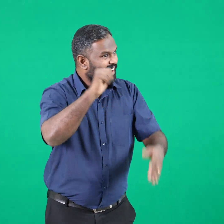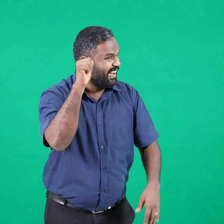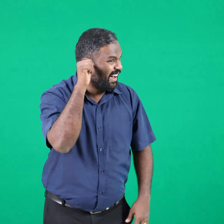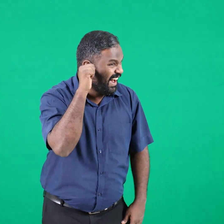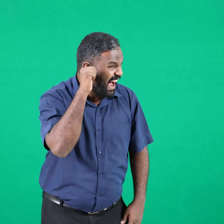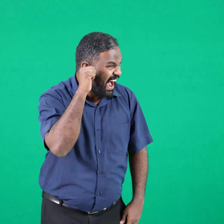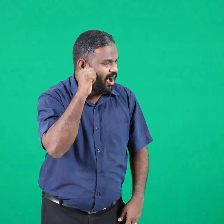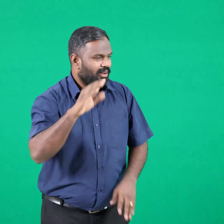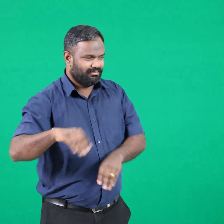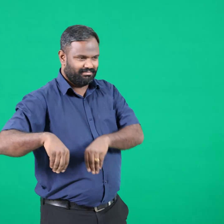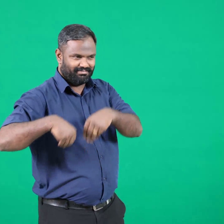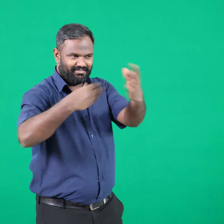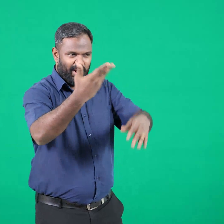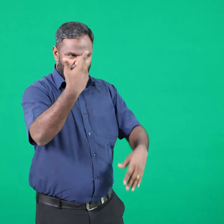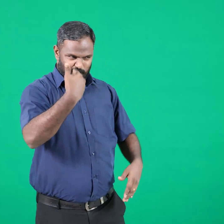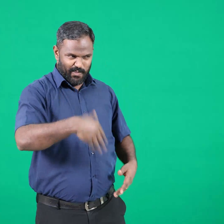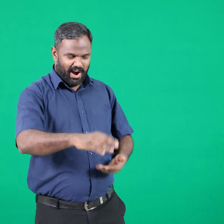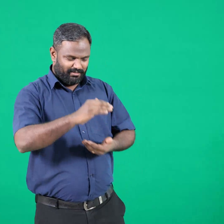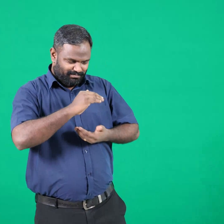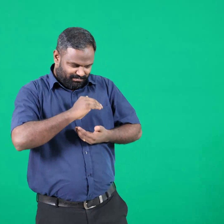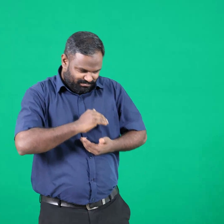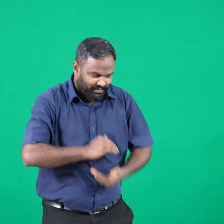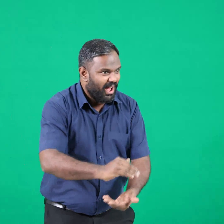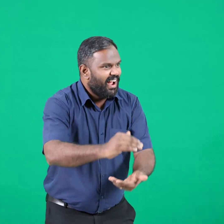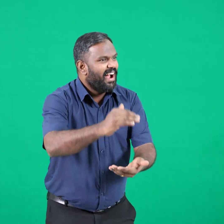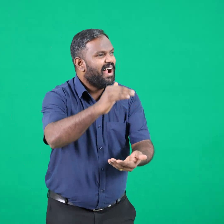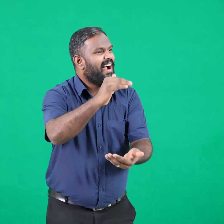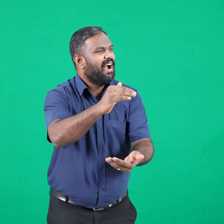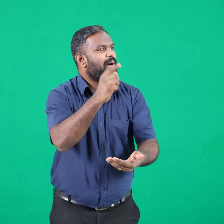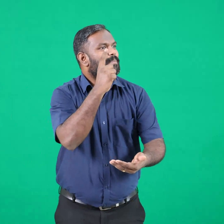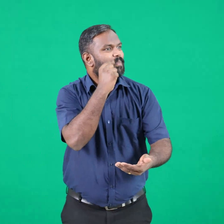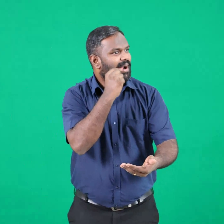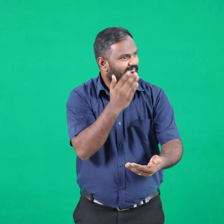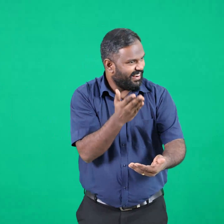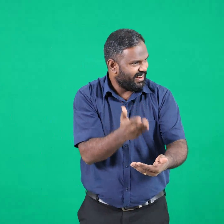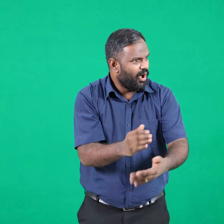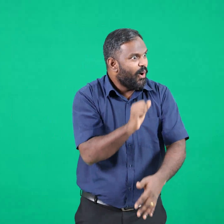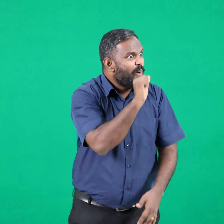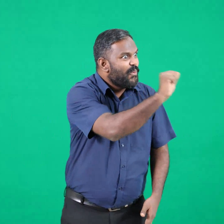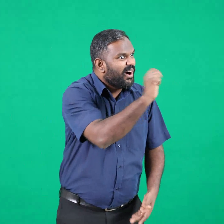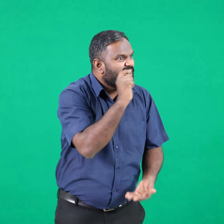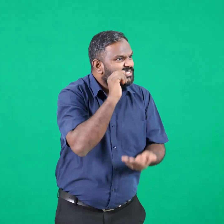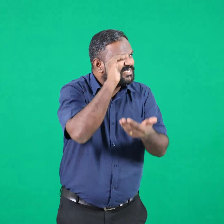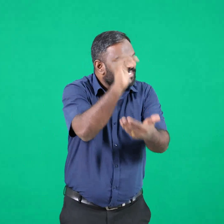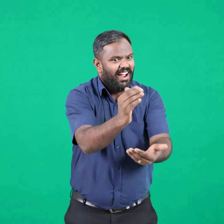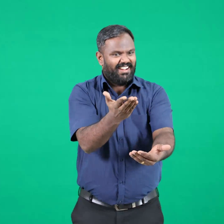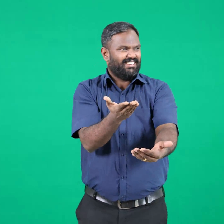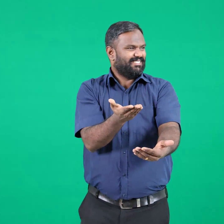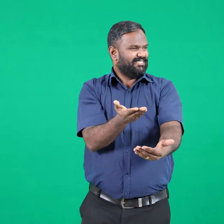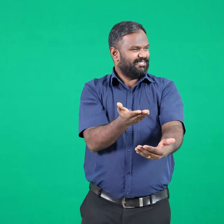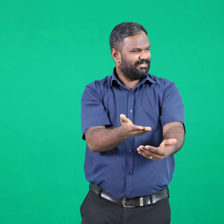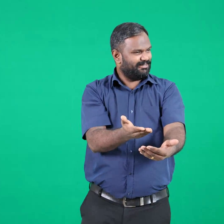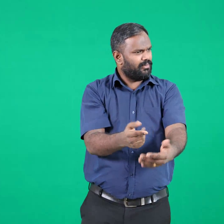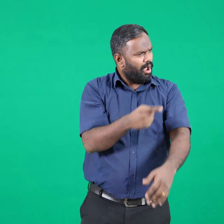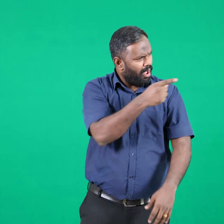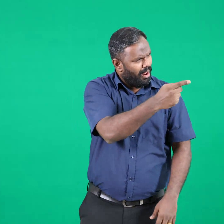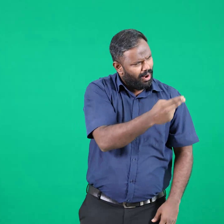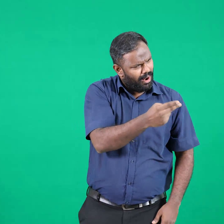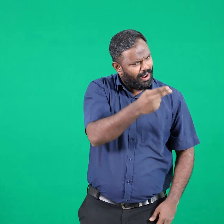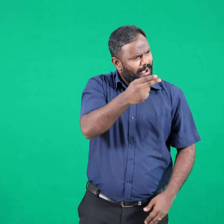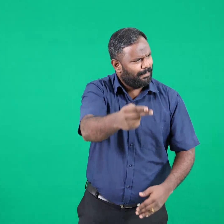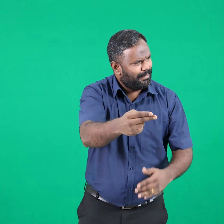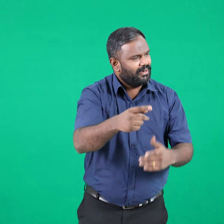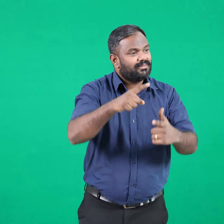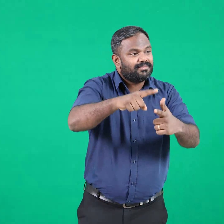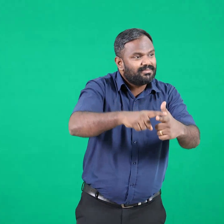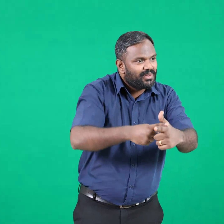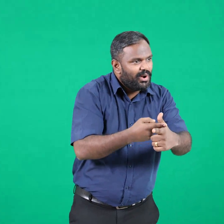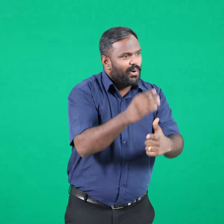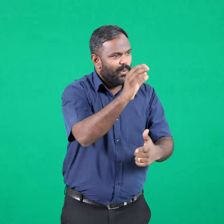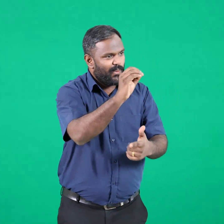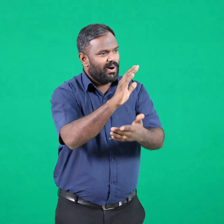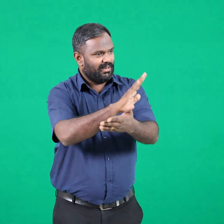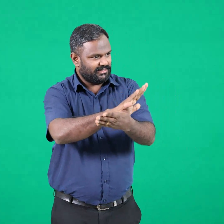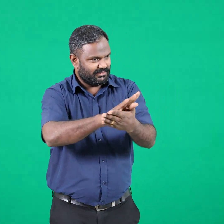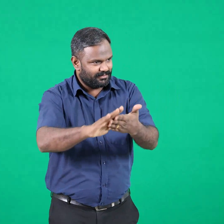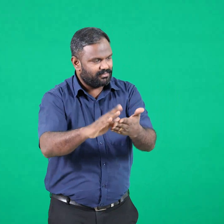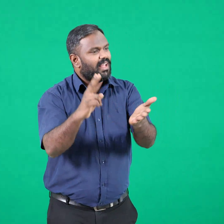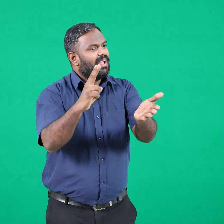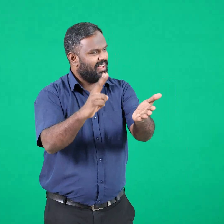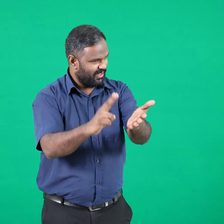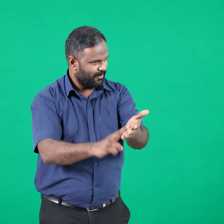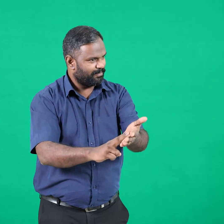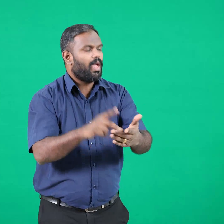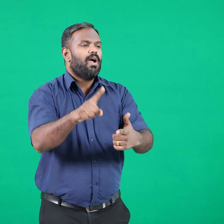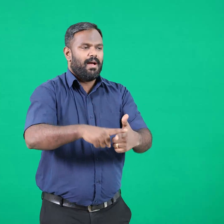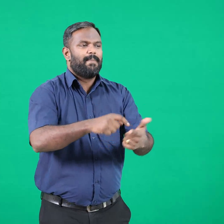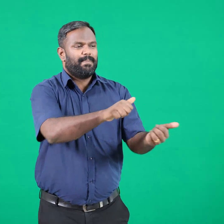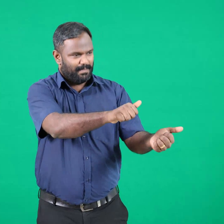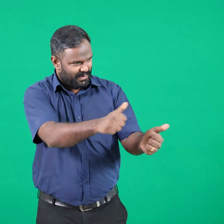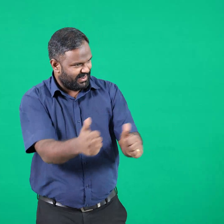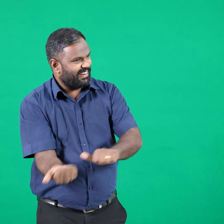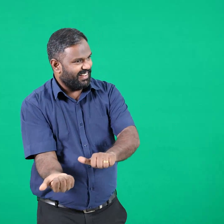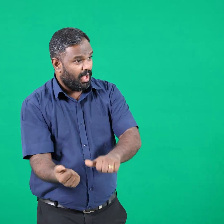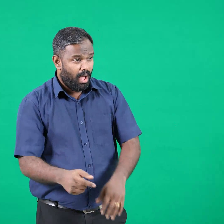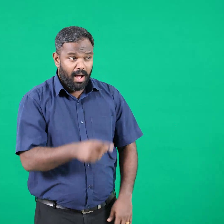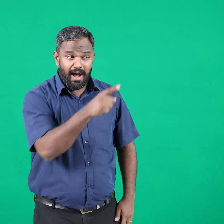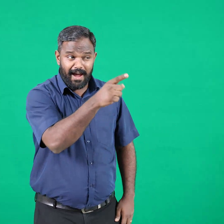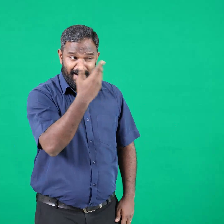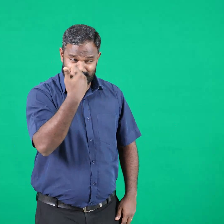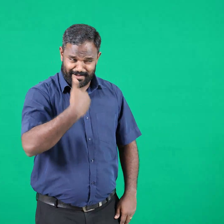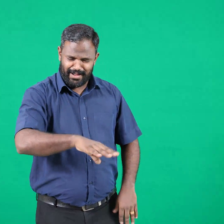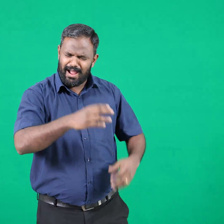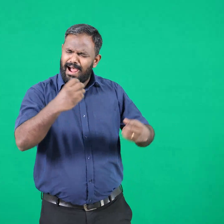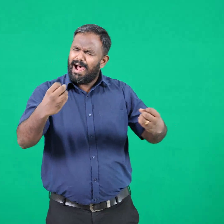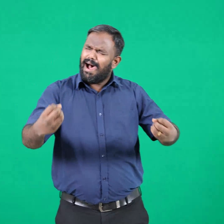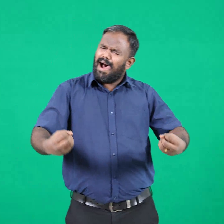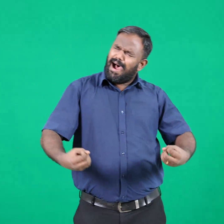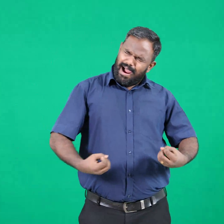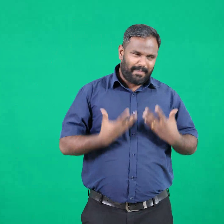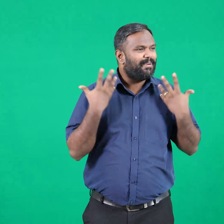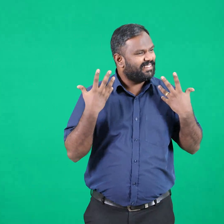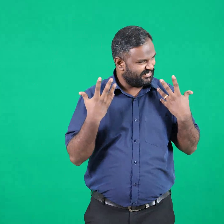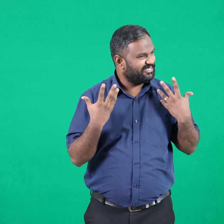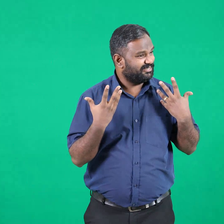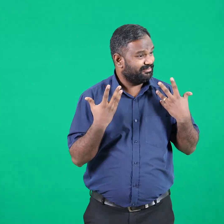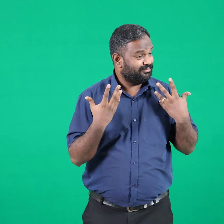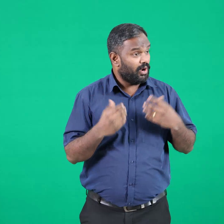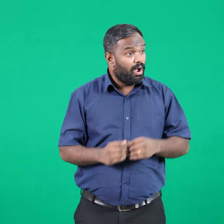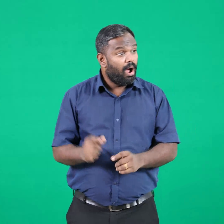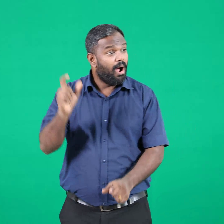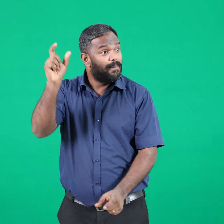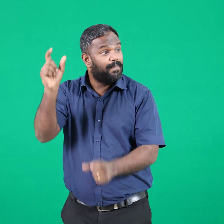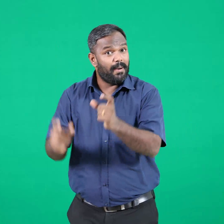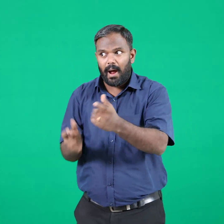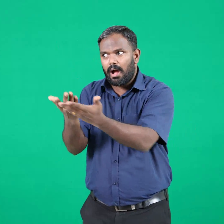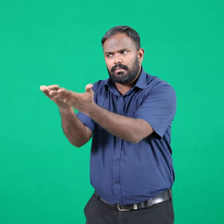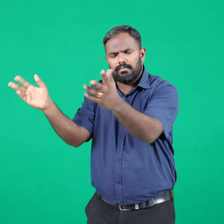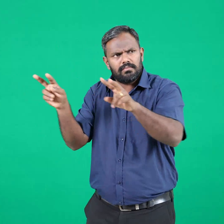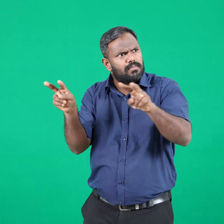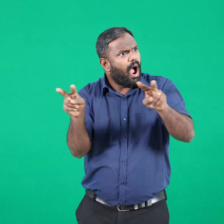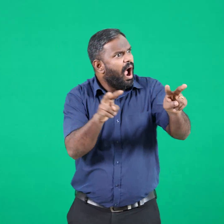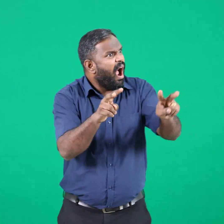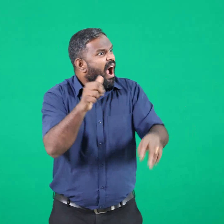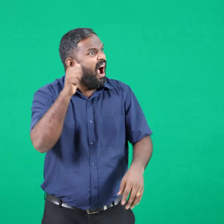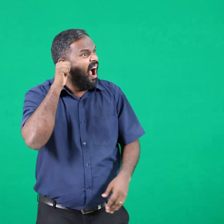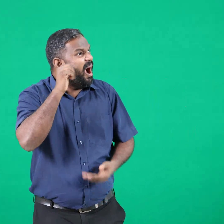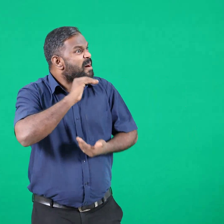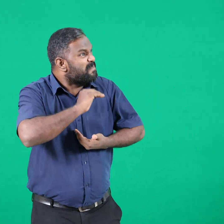Your wife Elizabeth will bear you a son, and you are to give him the name John.